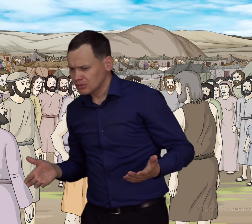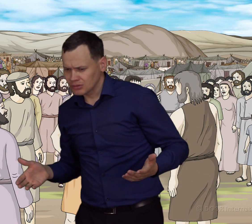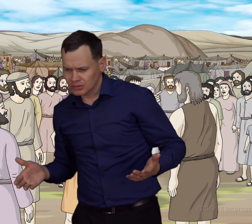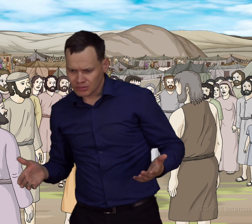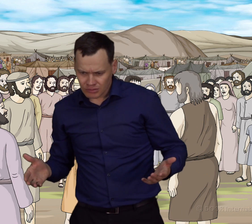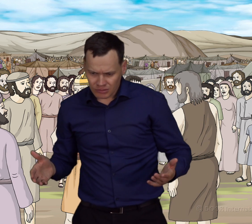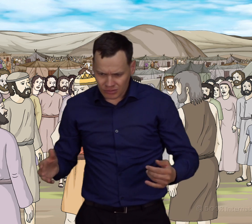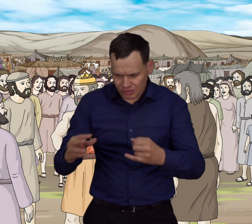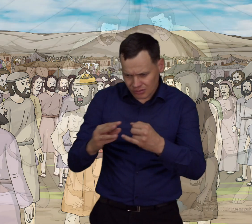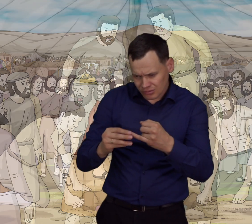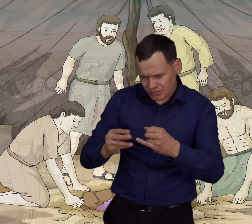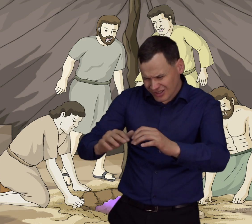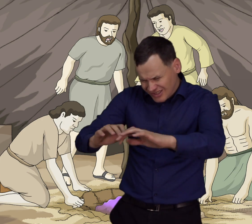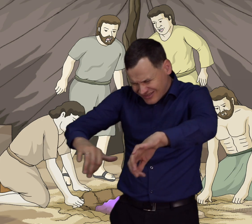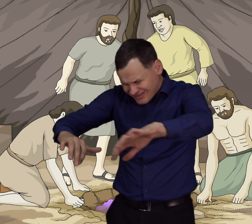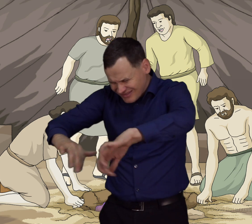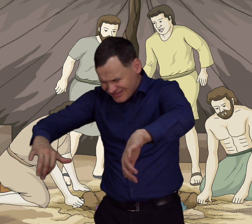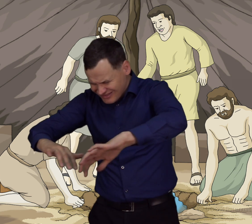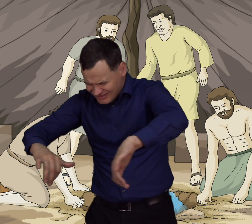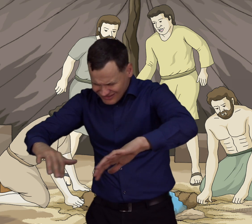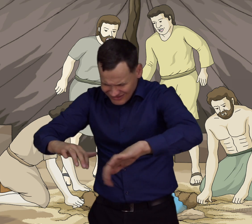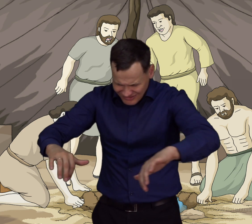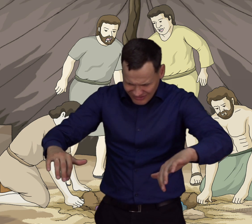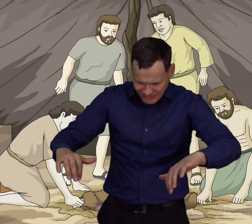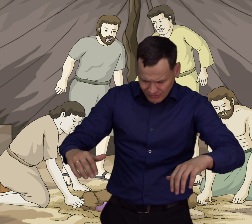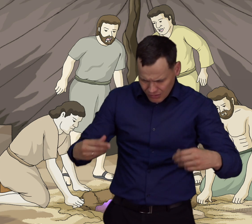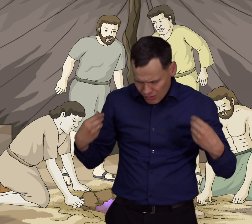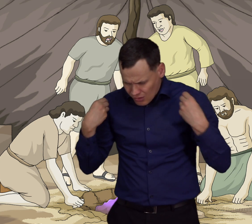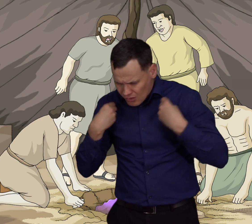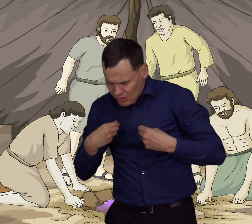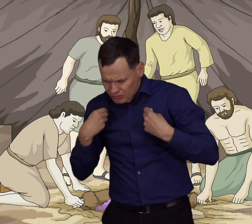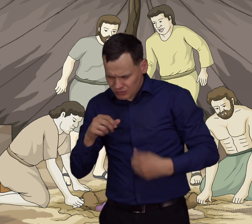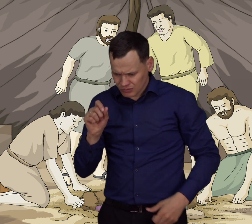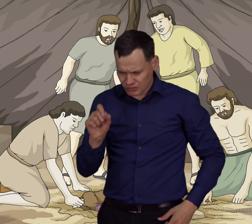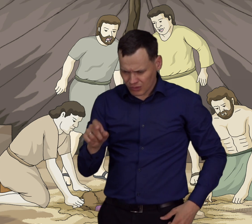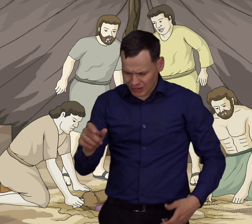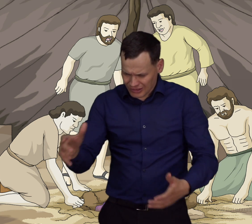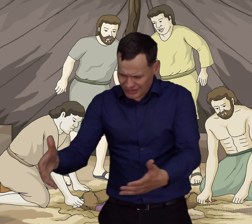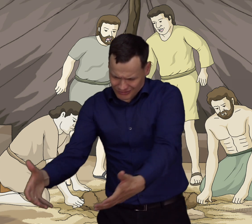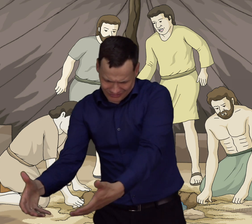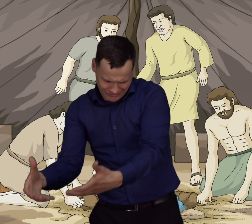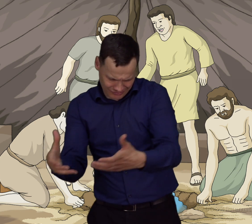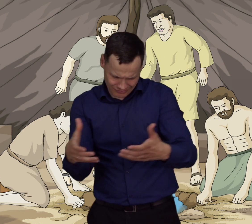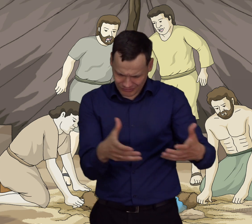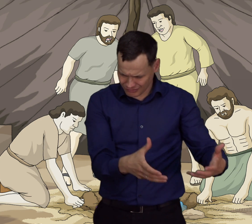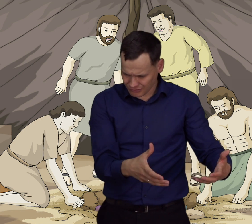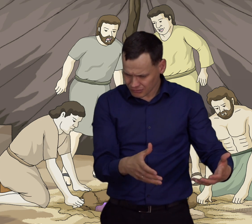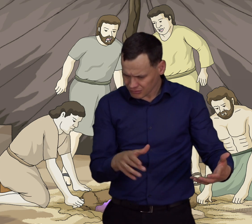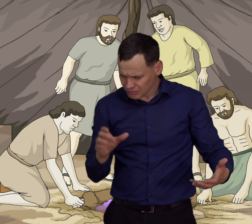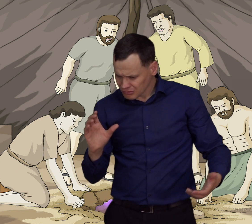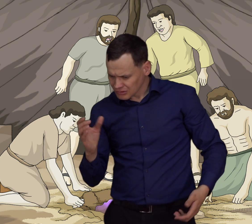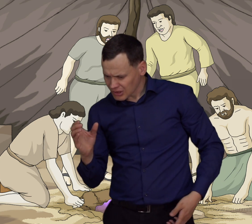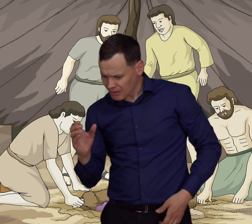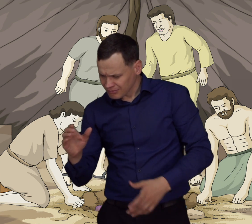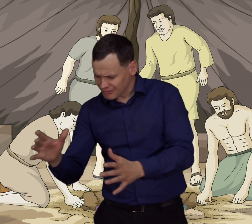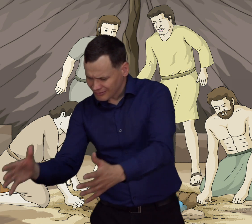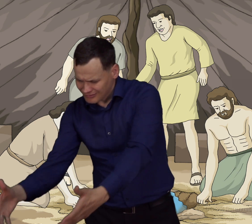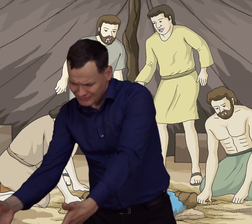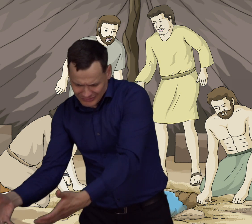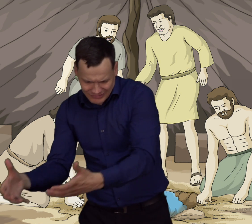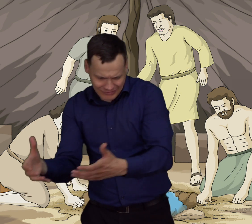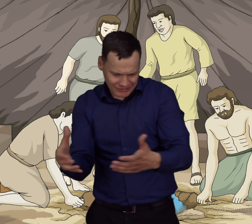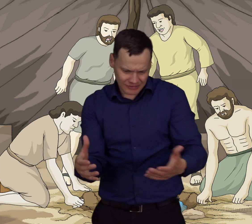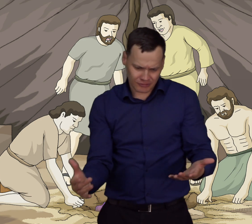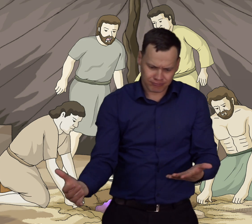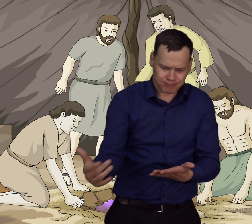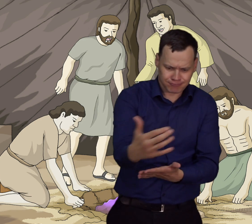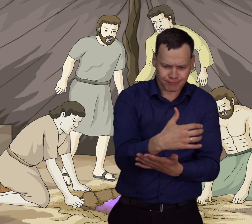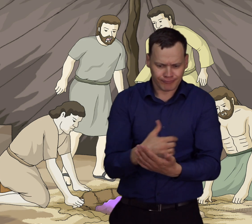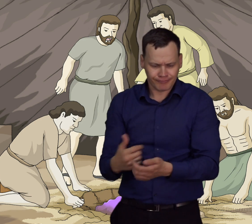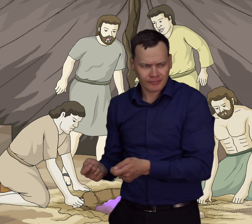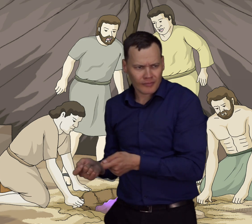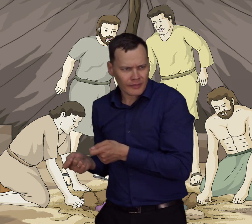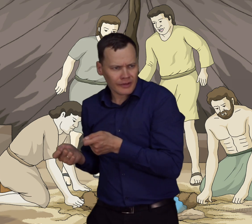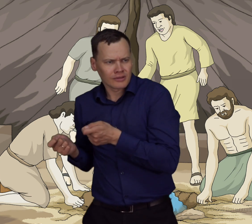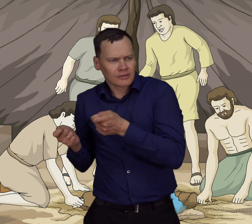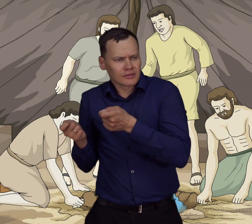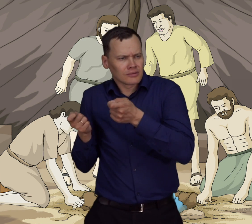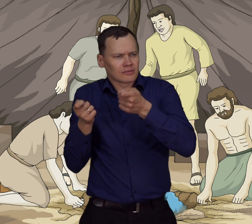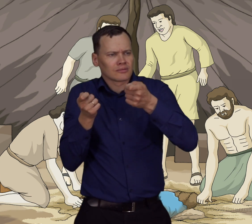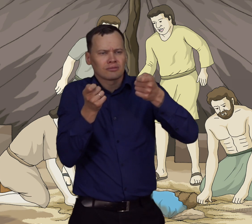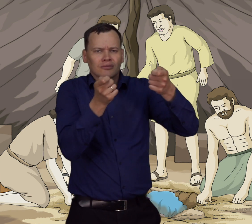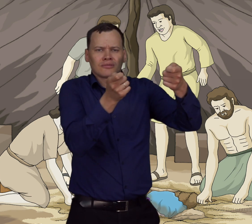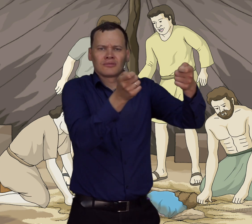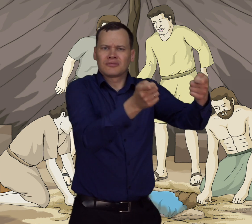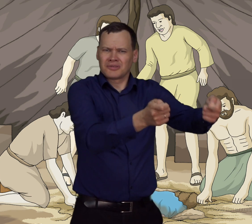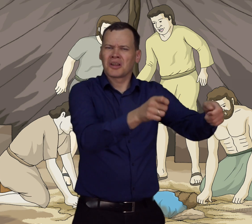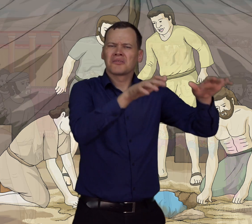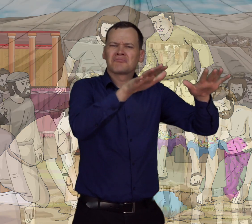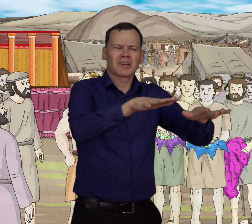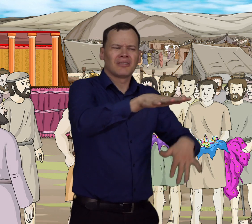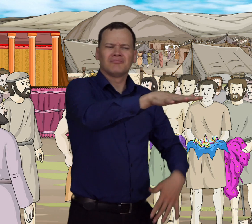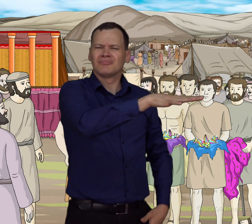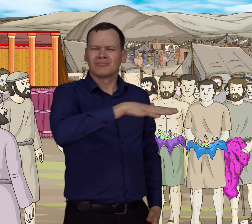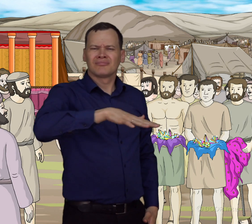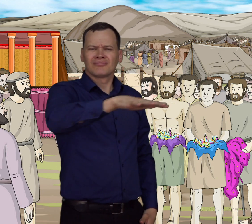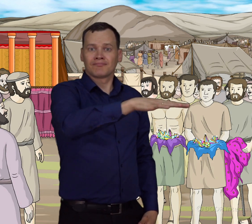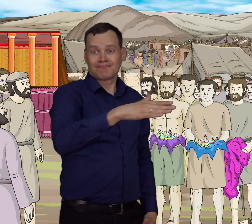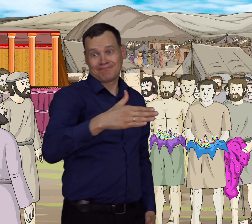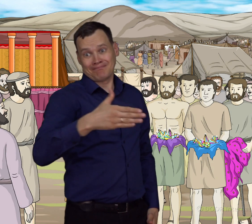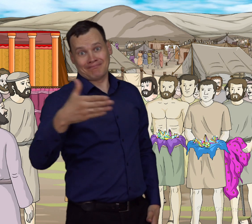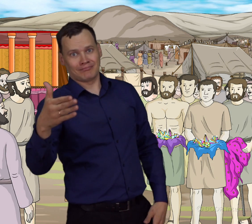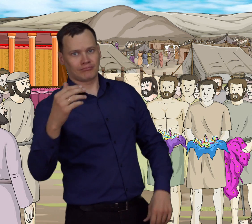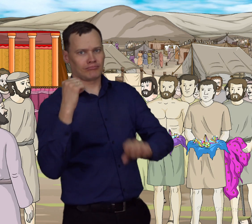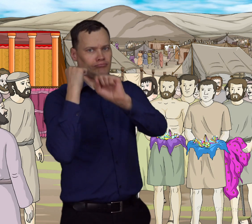So Joshua sent messengers who ran to the tent, and there it all was, hidden in his tent, with the silver underneath.